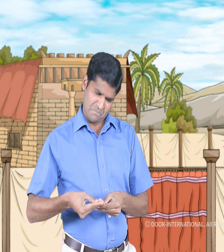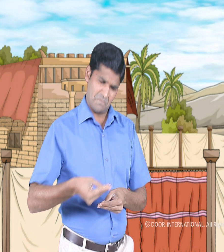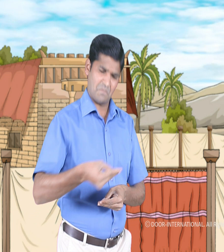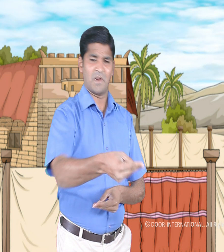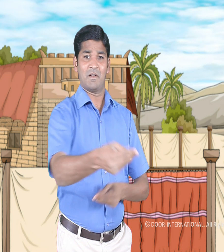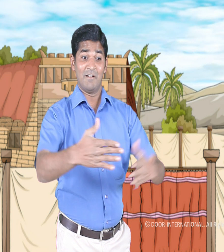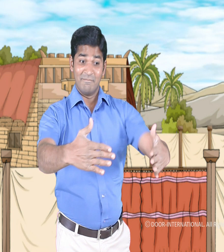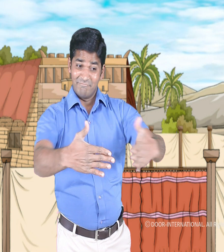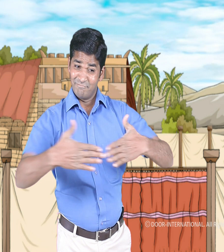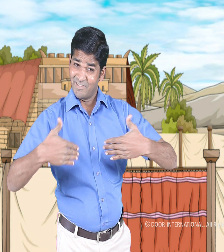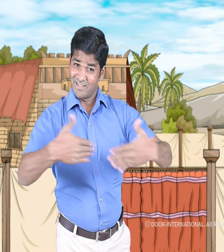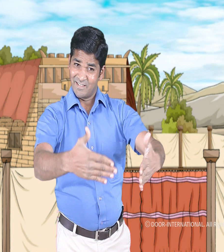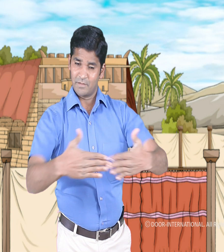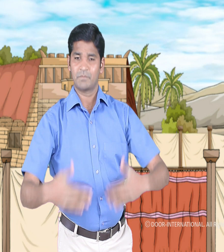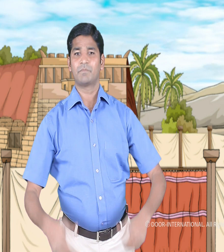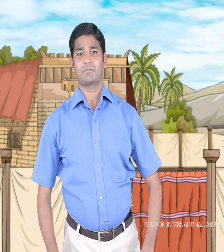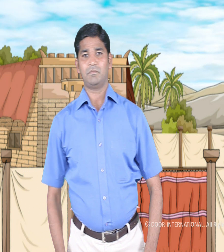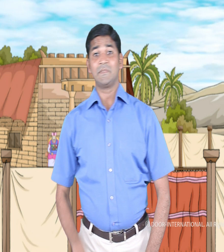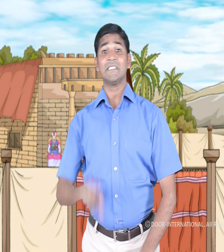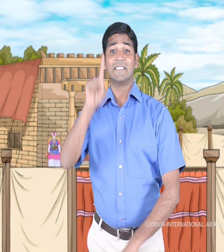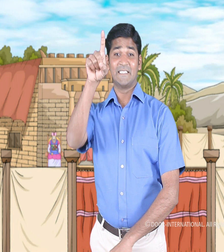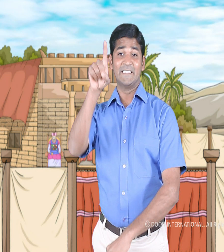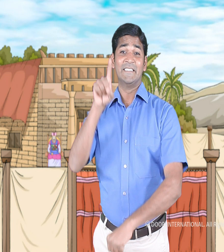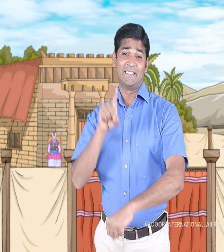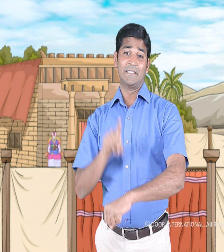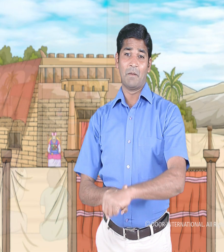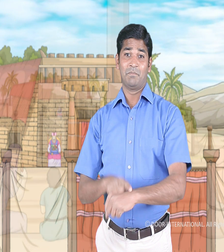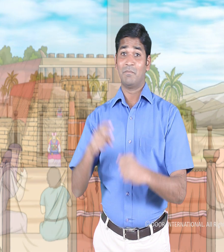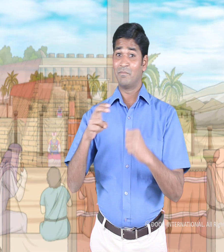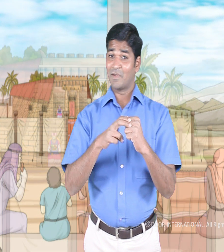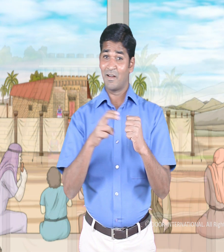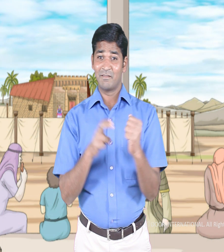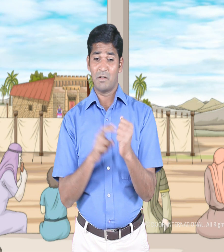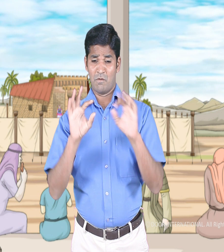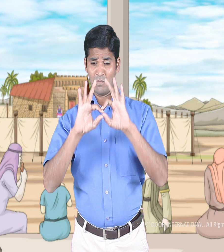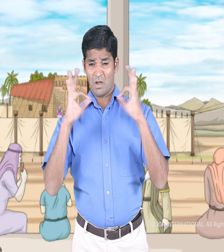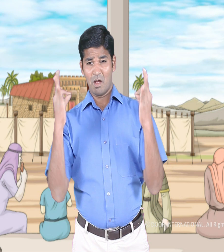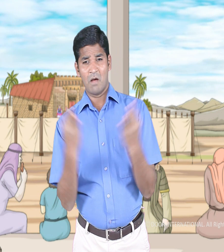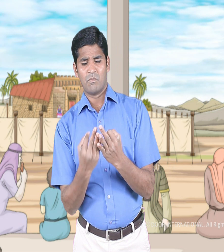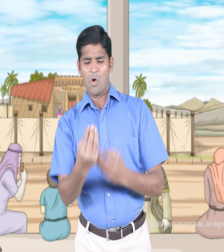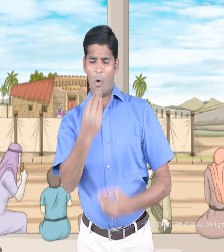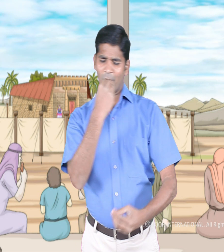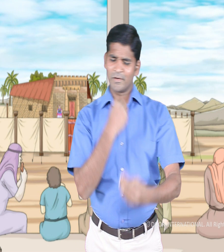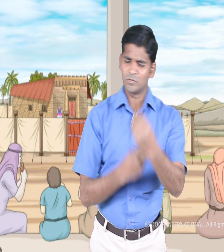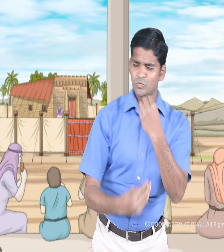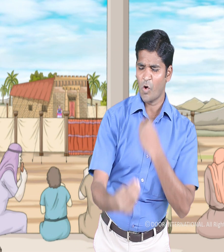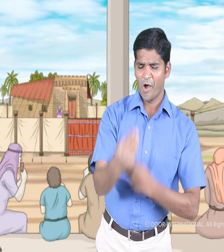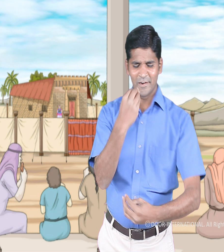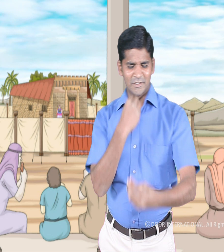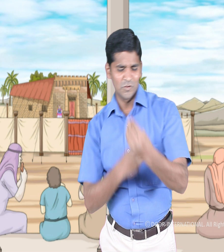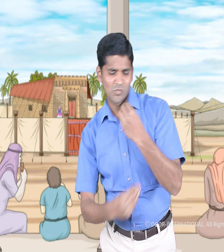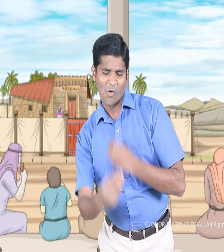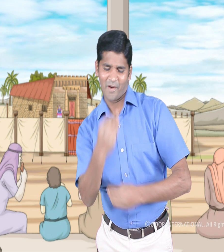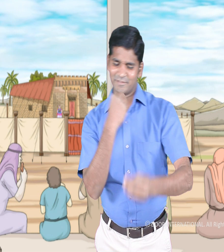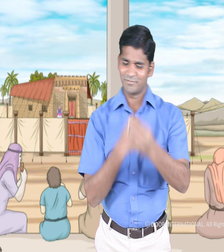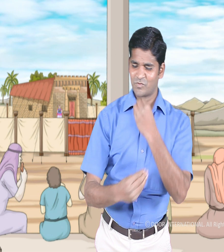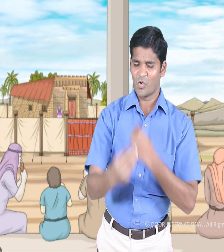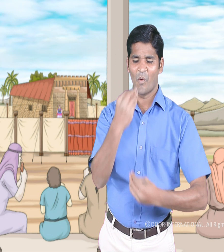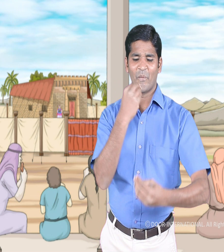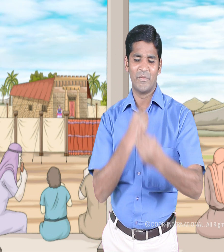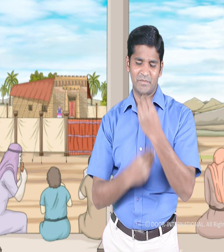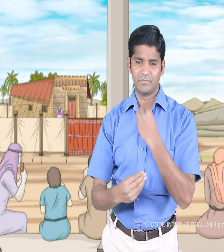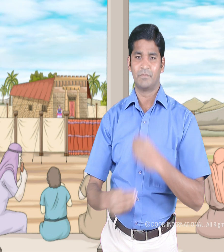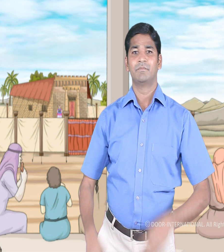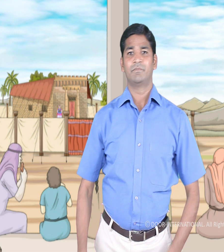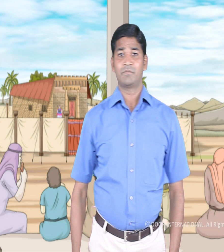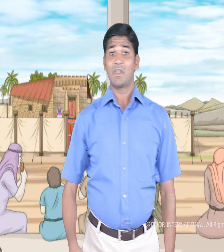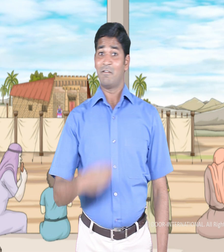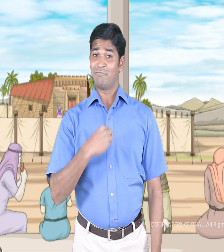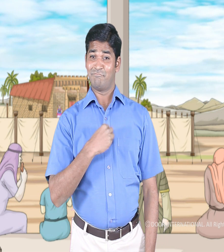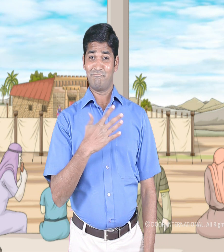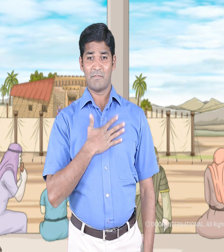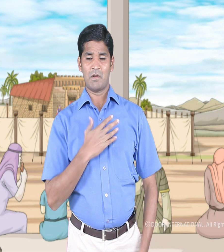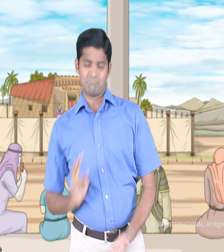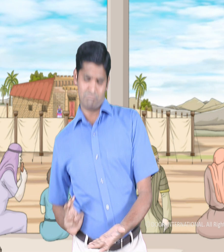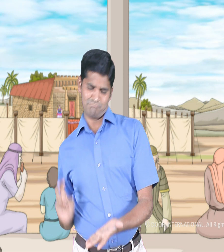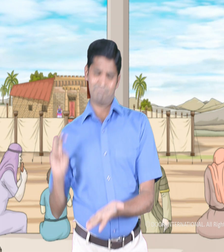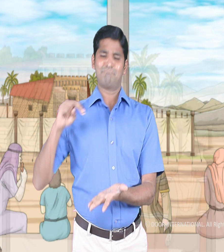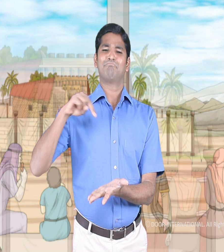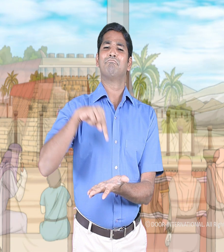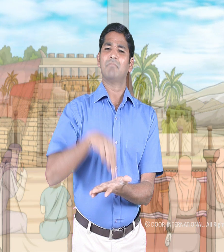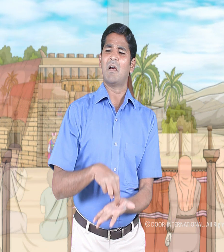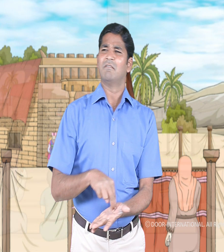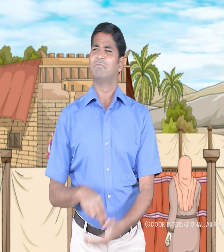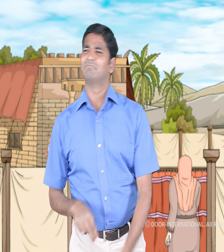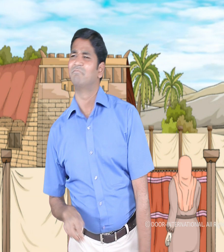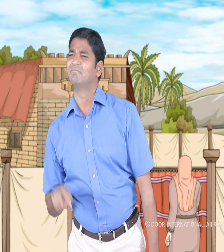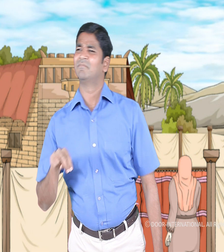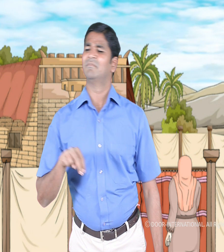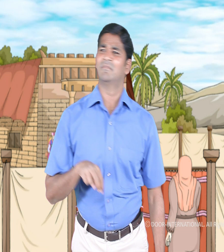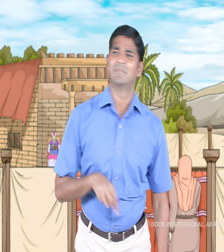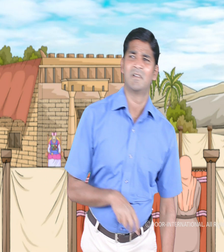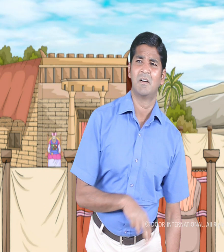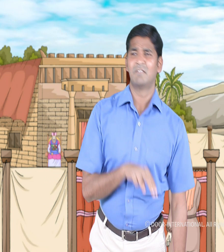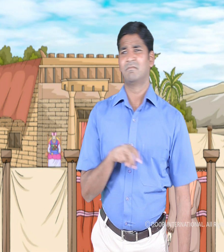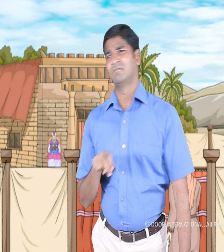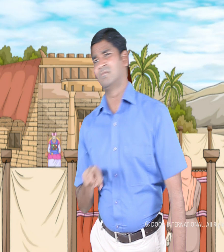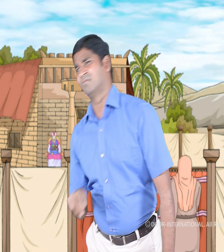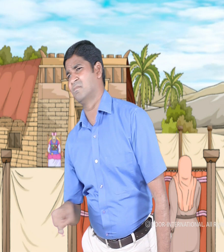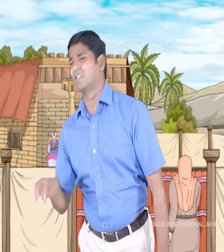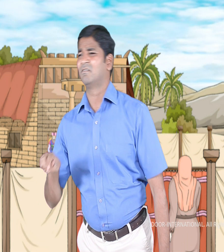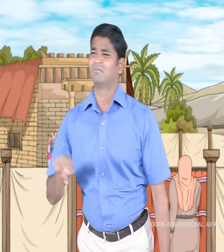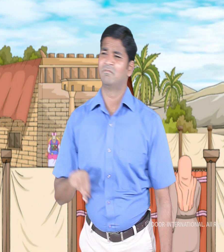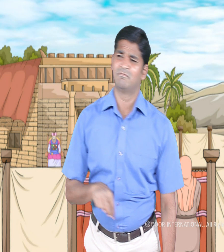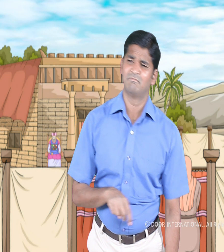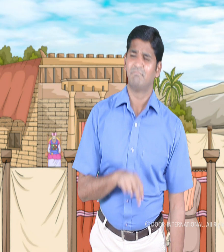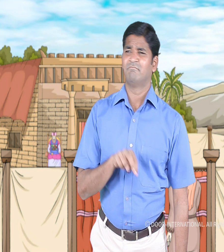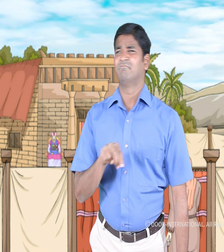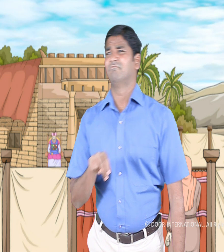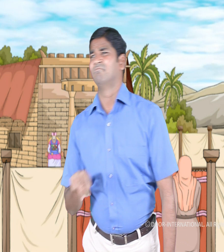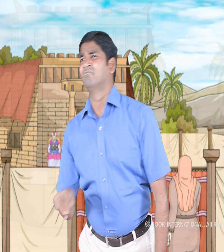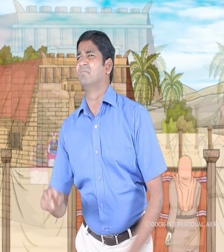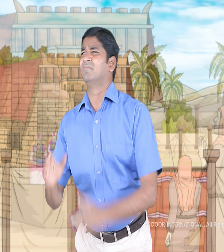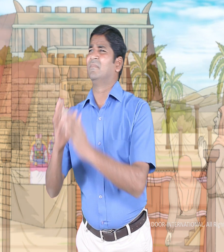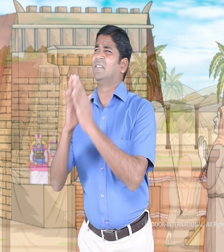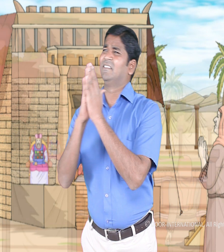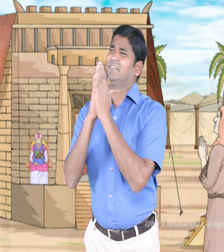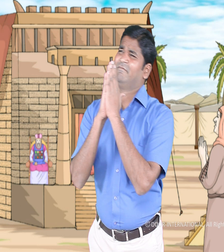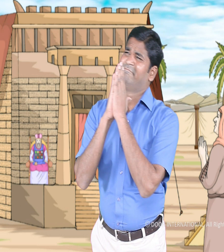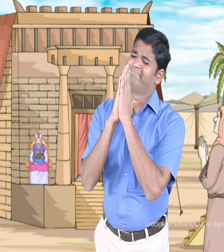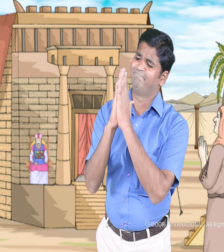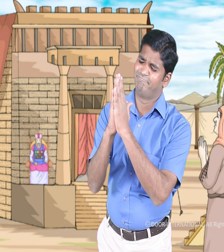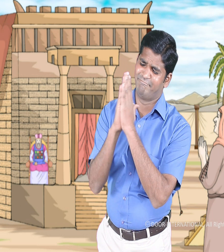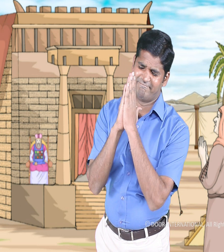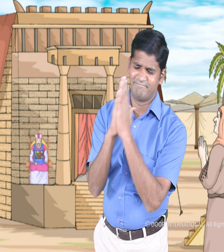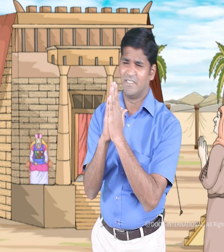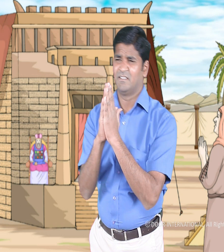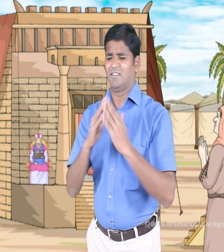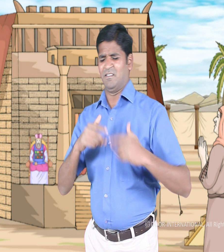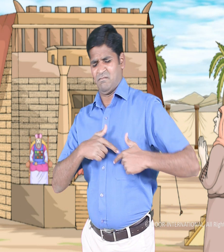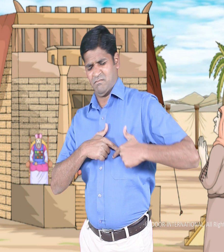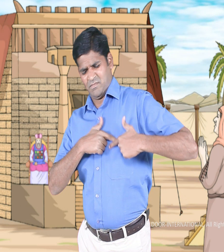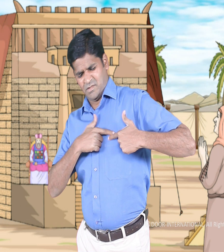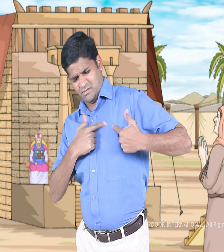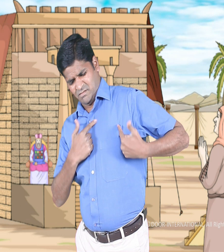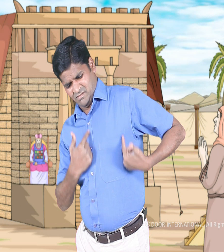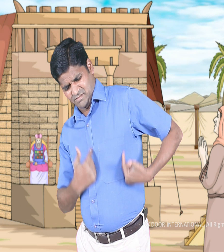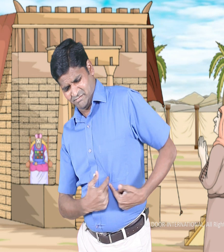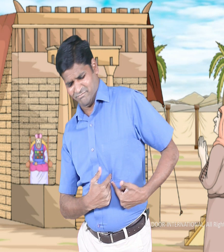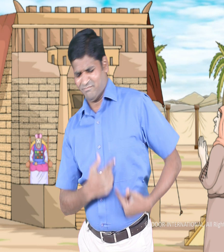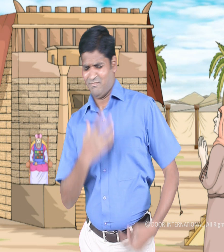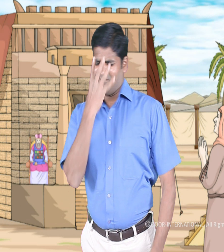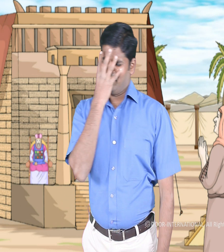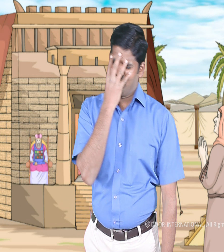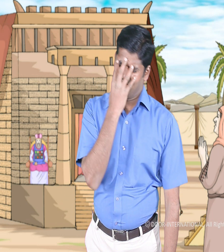Now Eli the priest was sitting on a chair by the doorpost of the temple of the LORD.